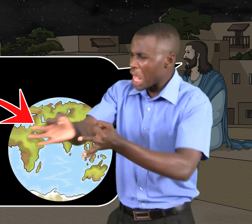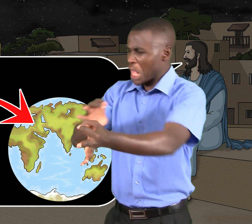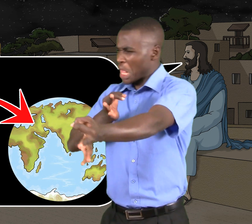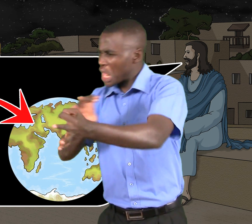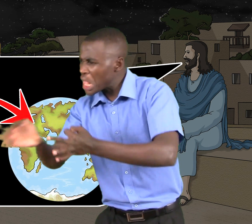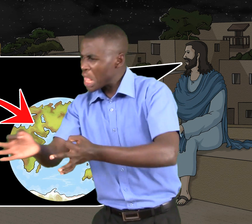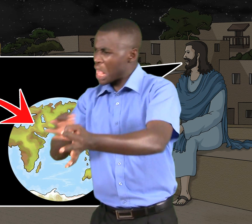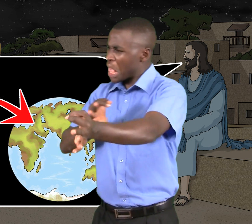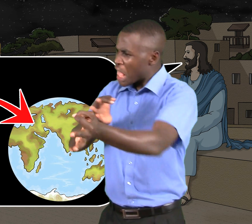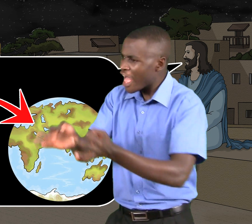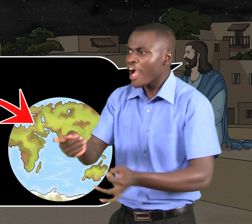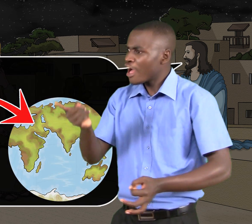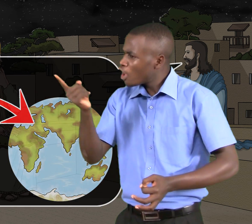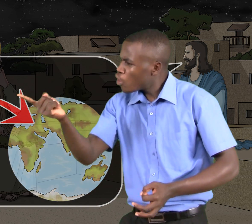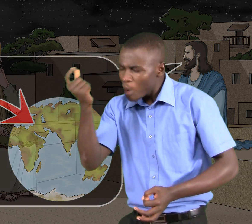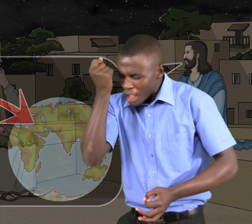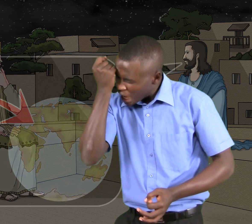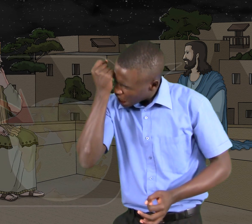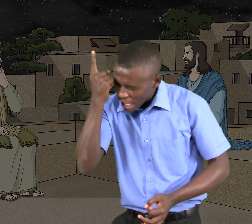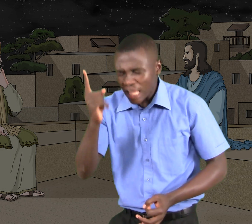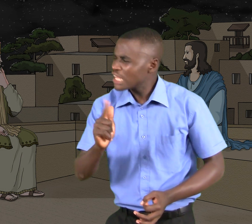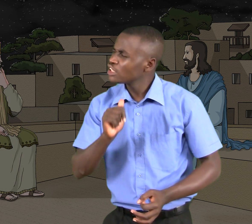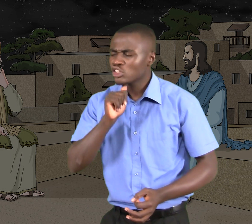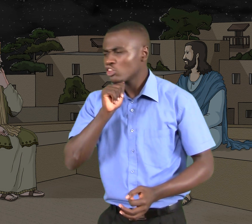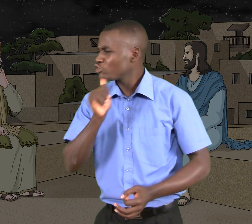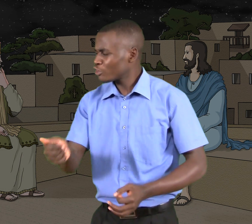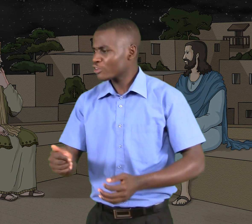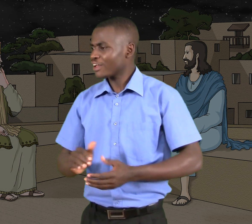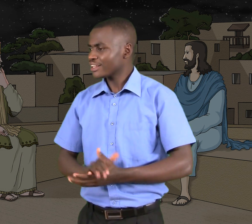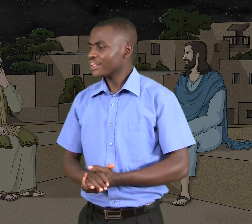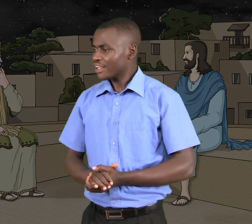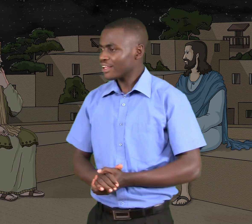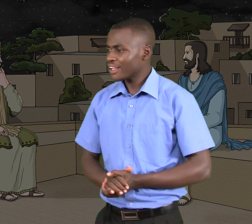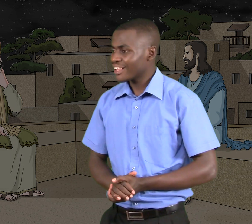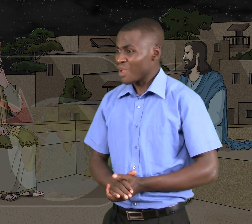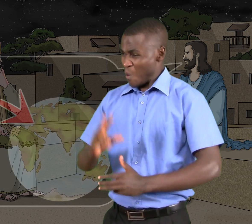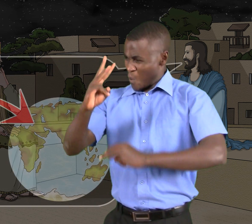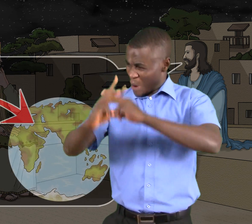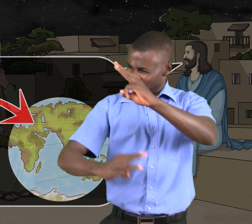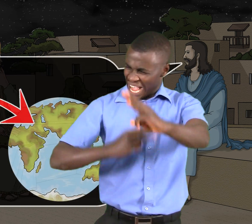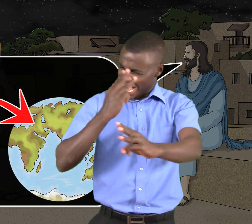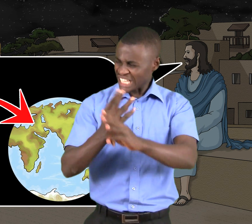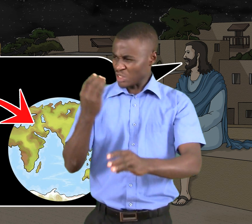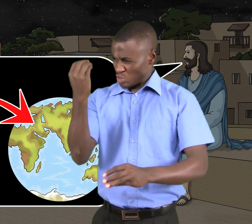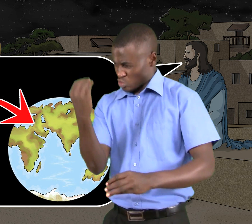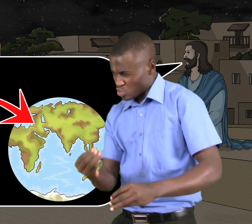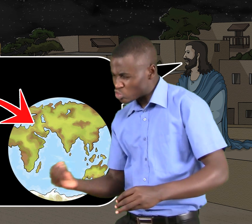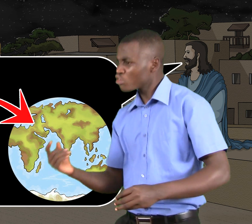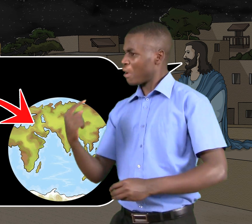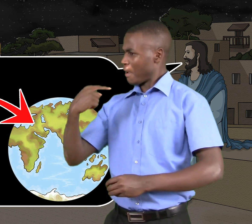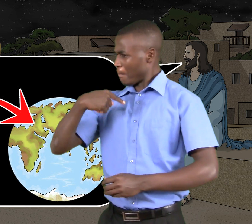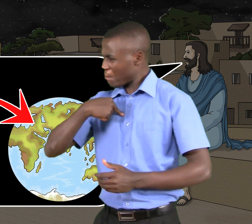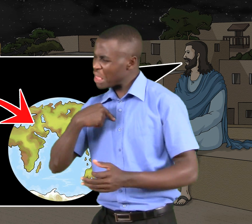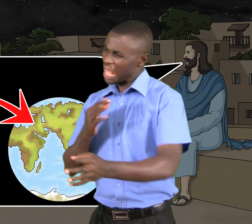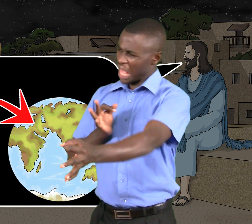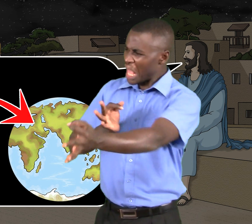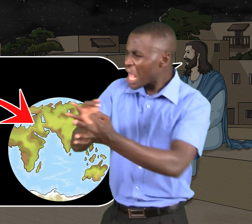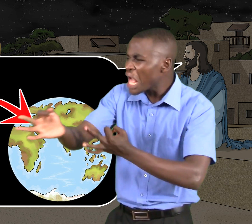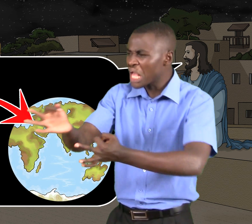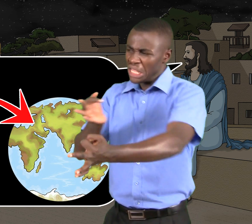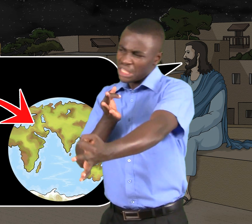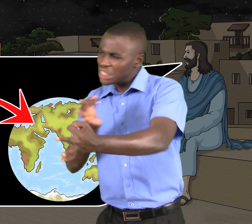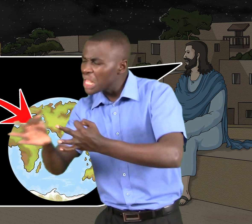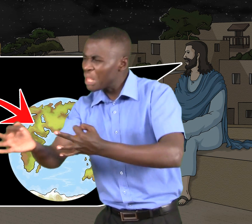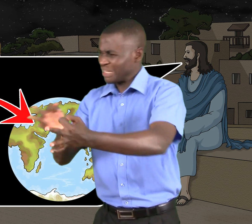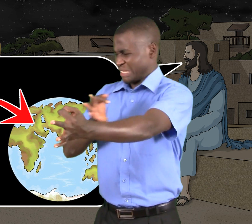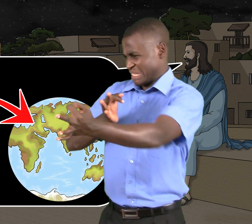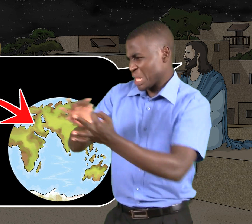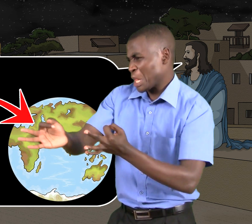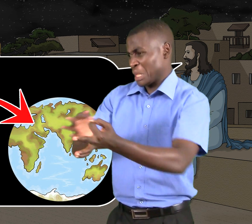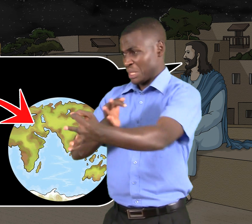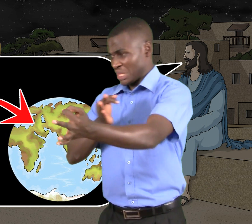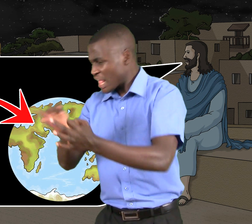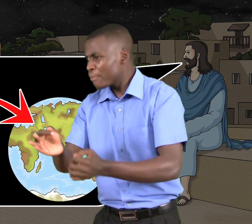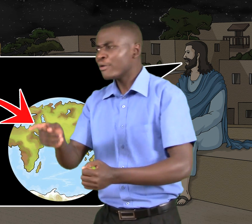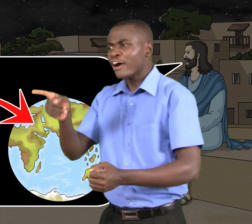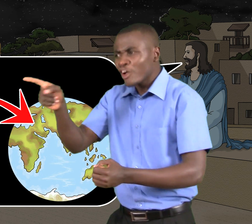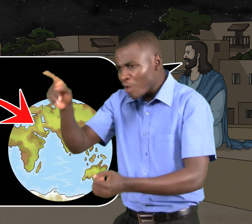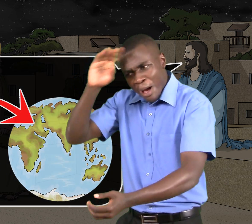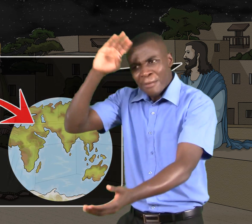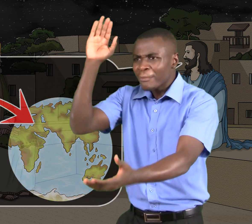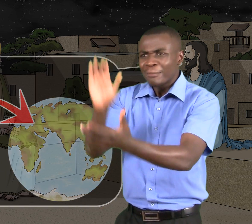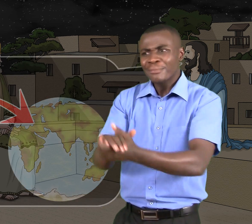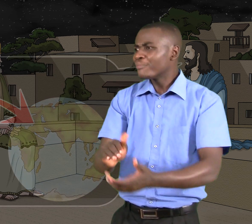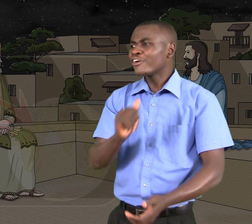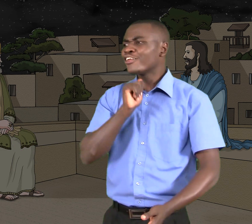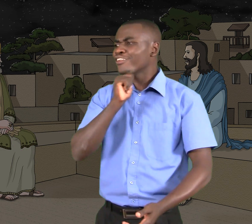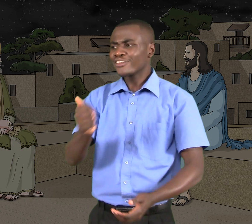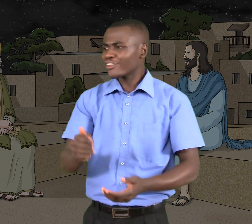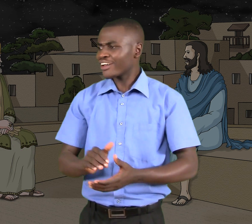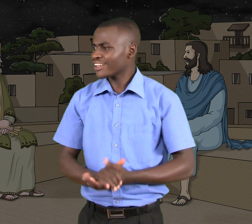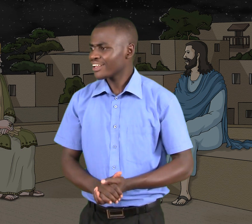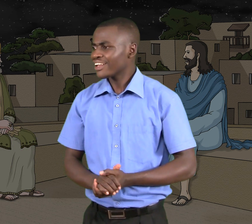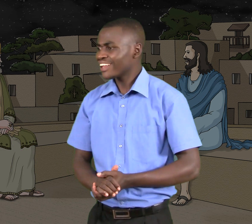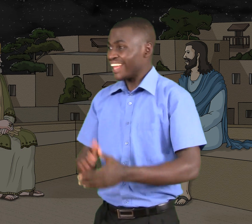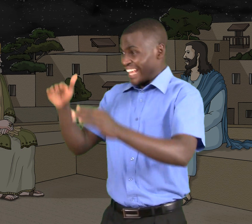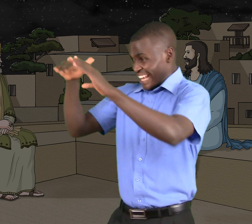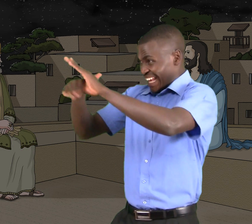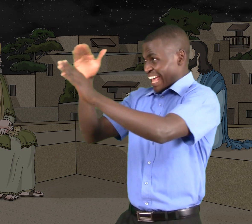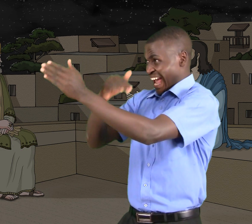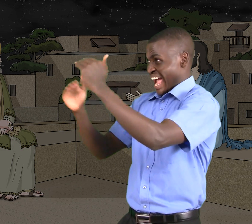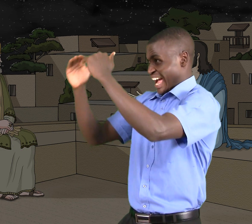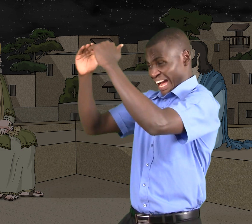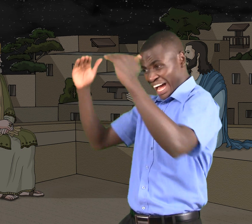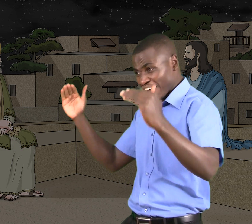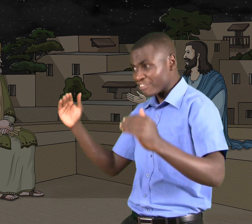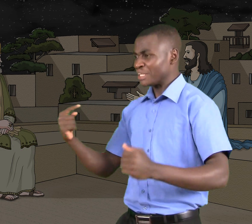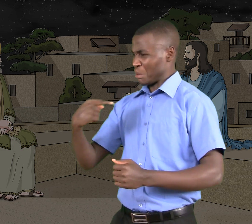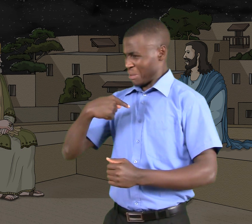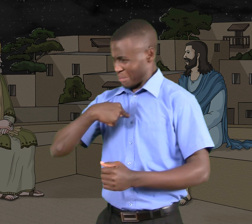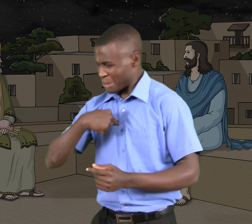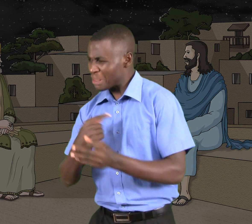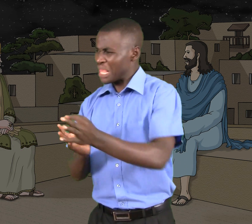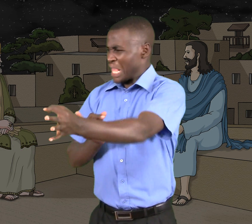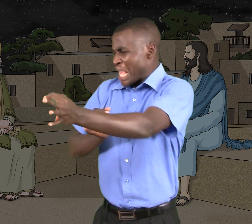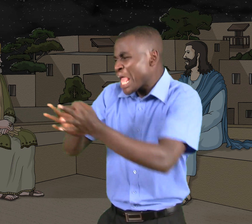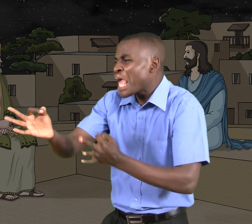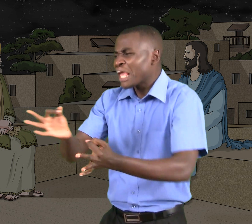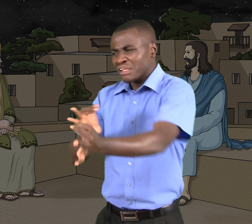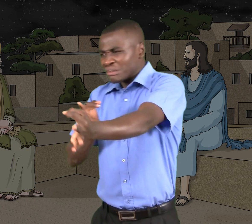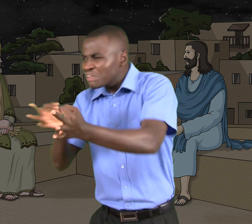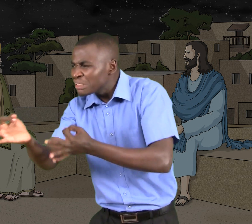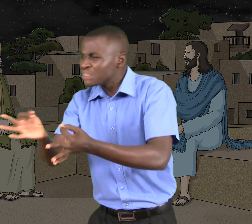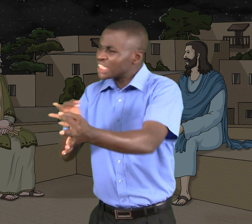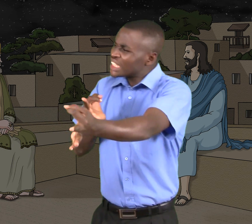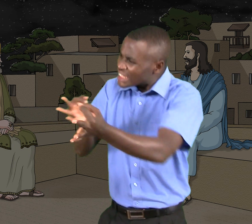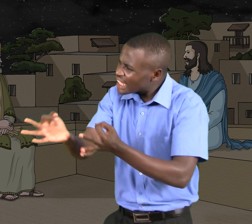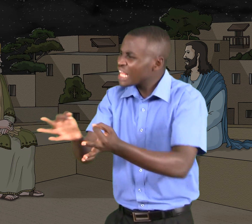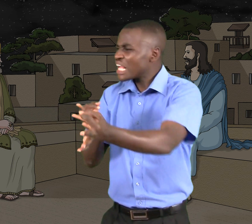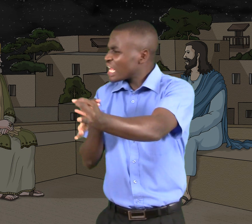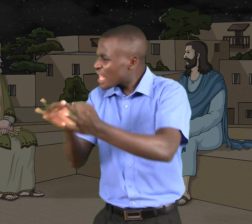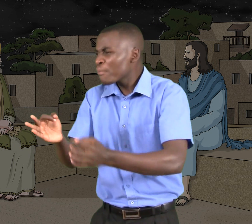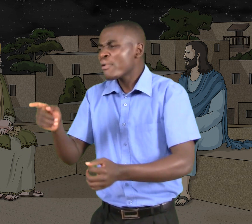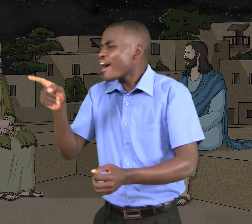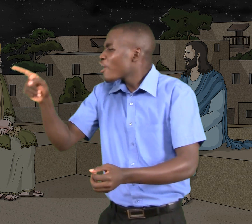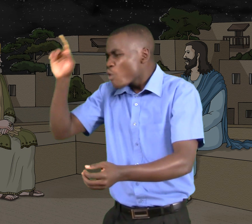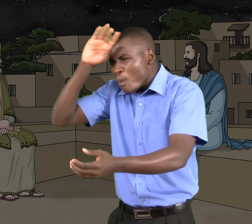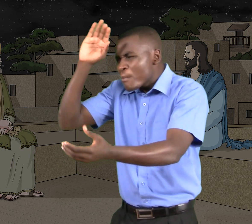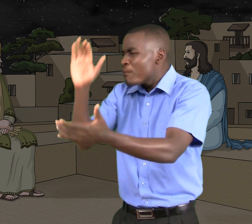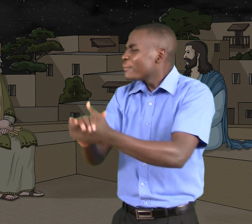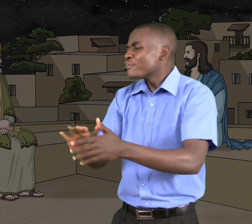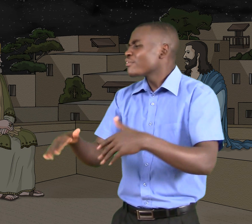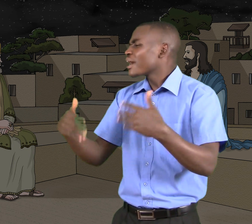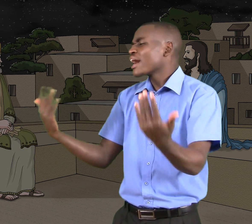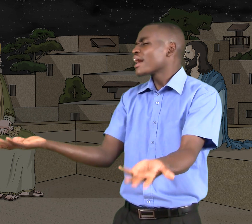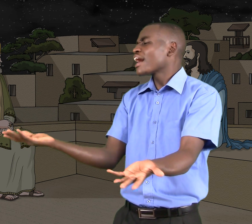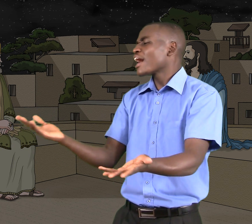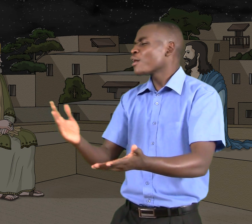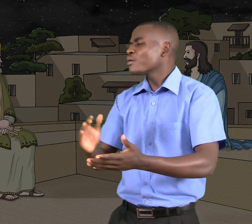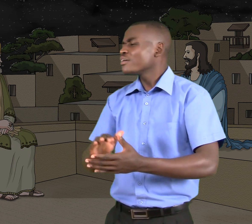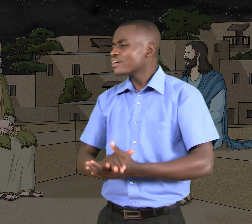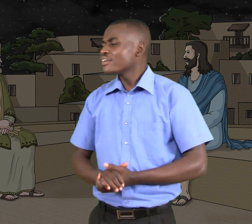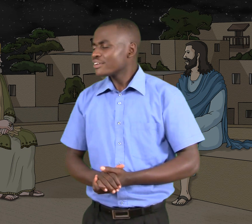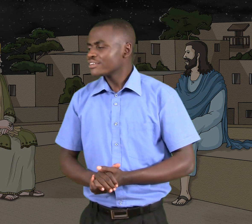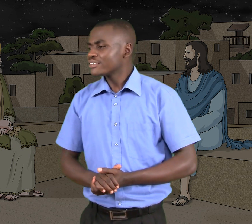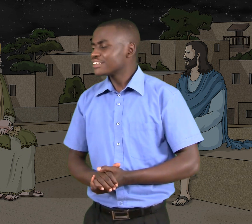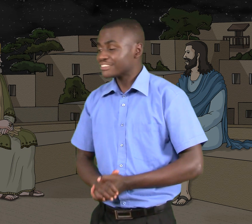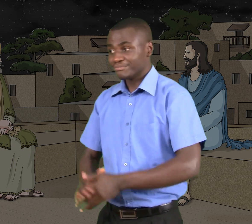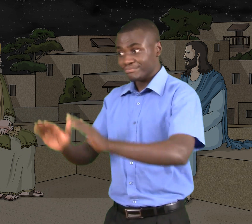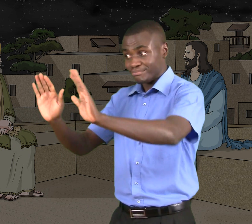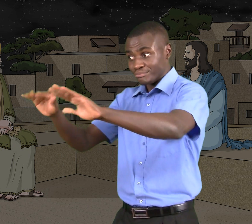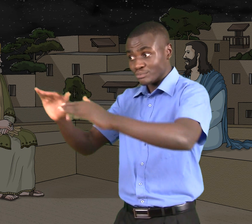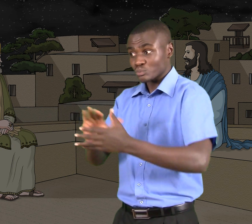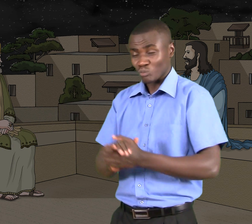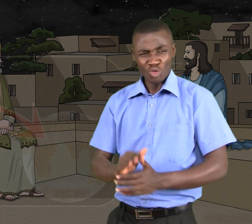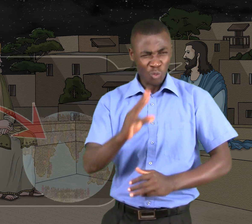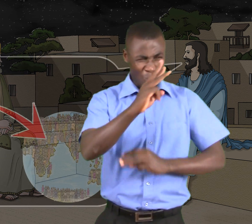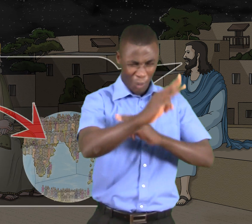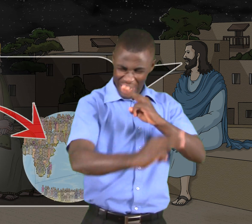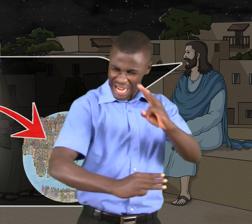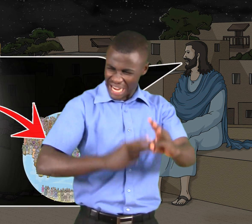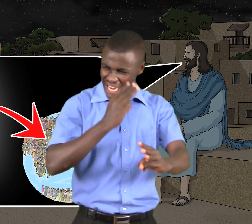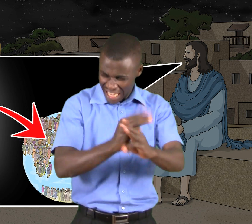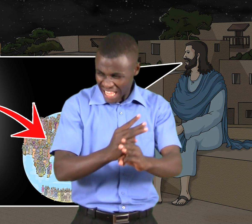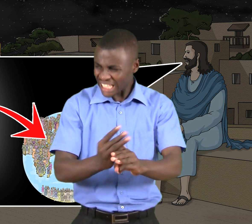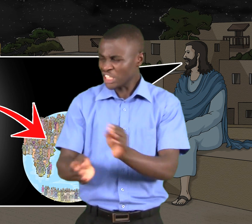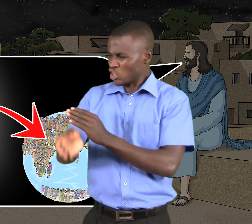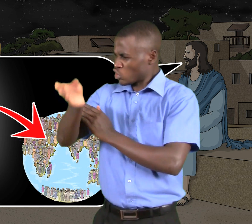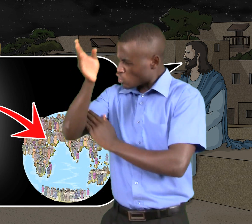Just as Moses lifted up the snake in the wilderness, so the Son of Man must be lifted up, that everyone who believes in Him may have eternal life.